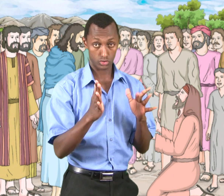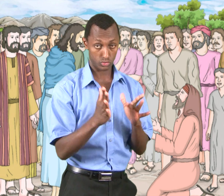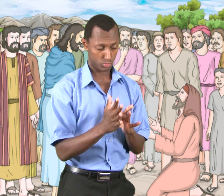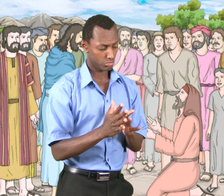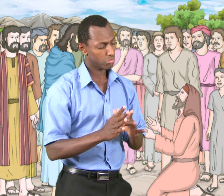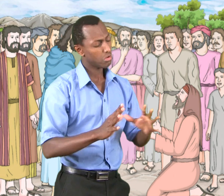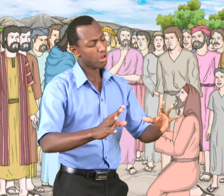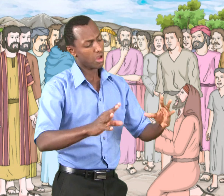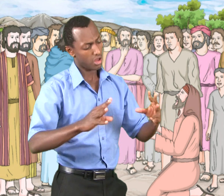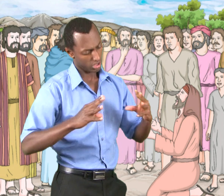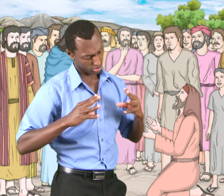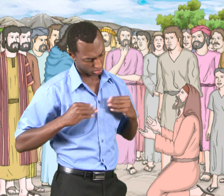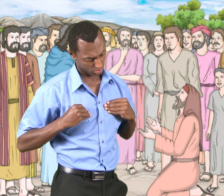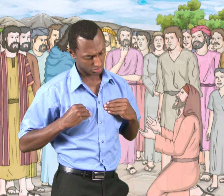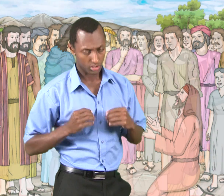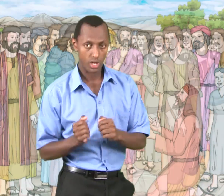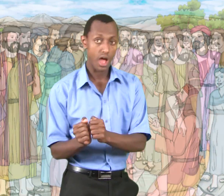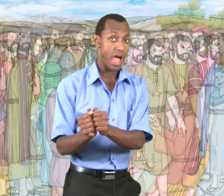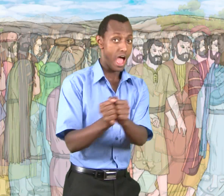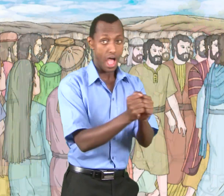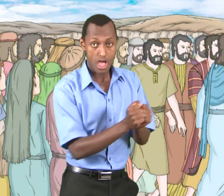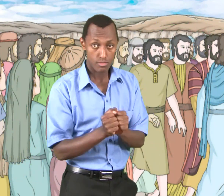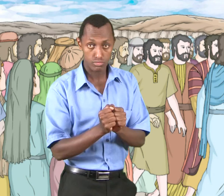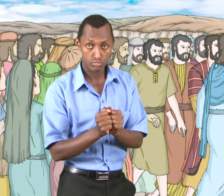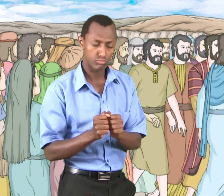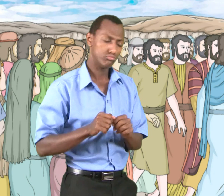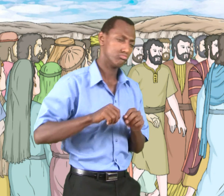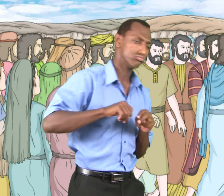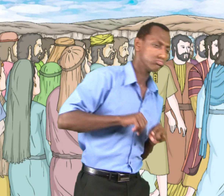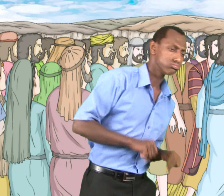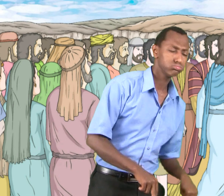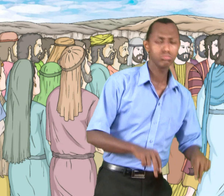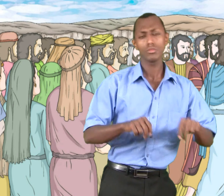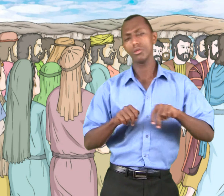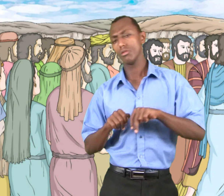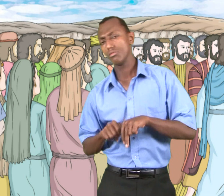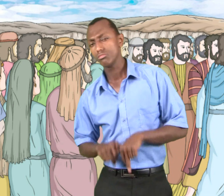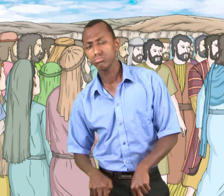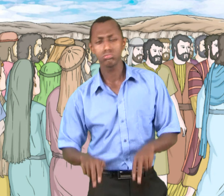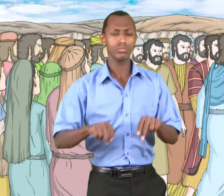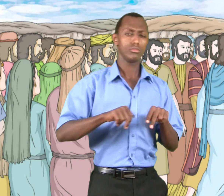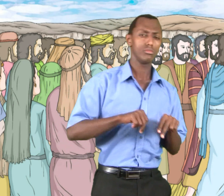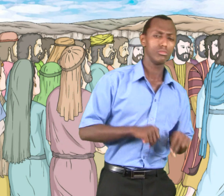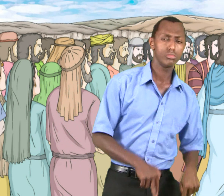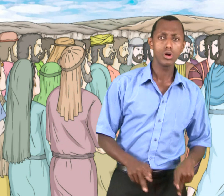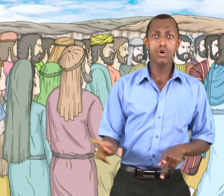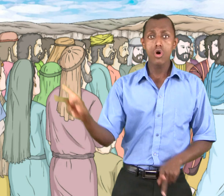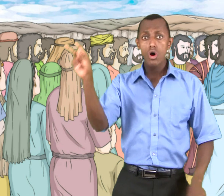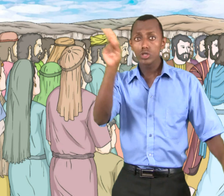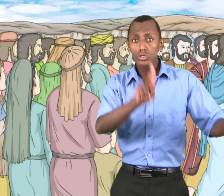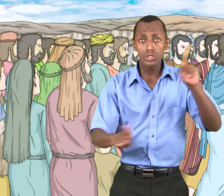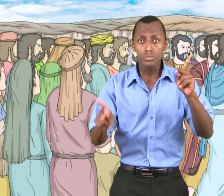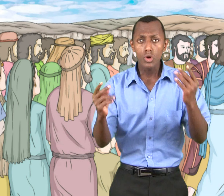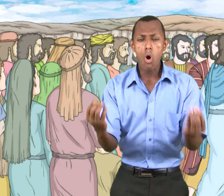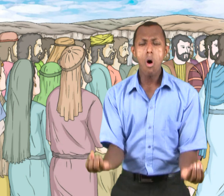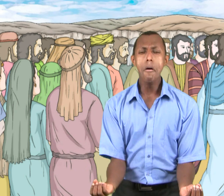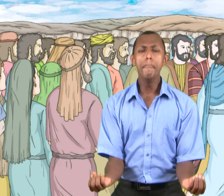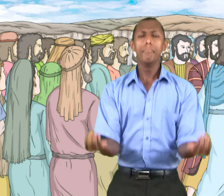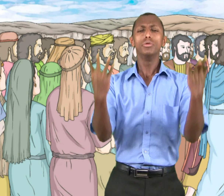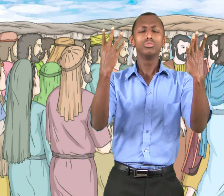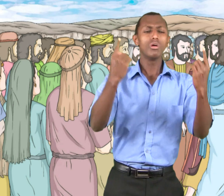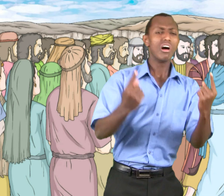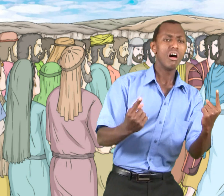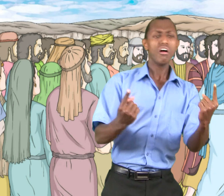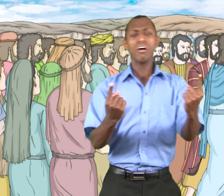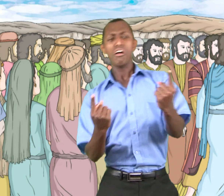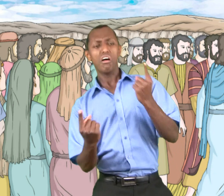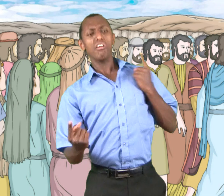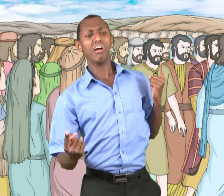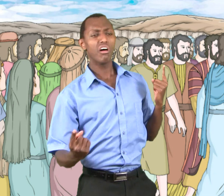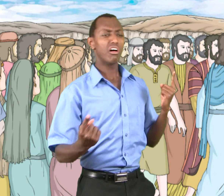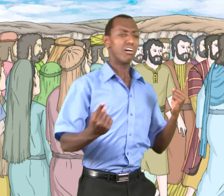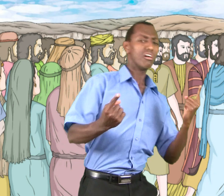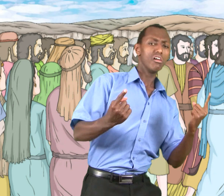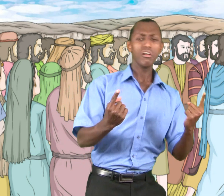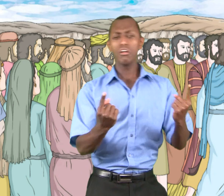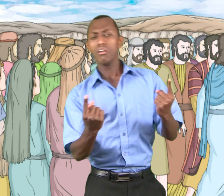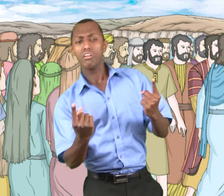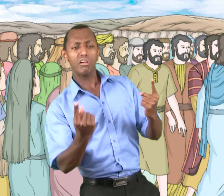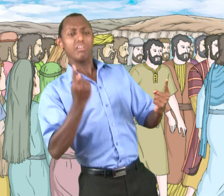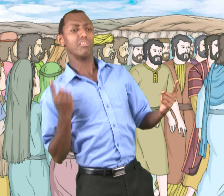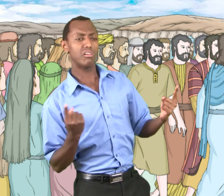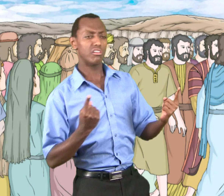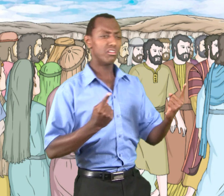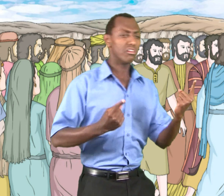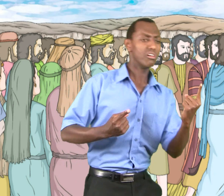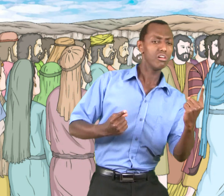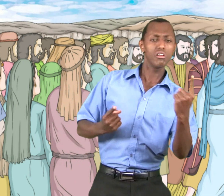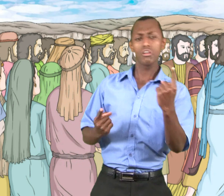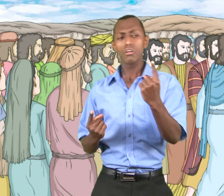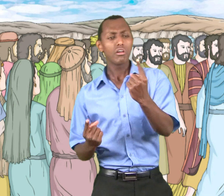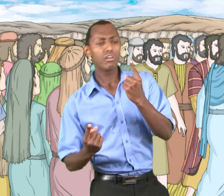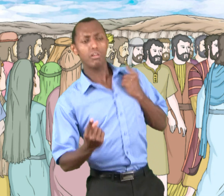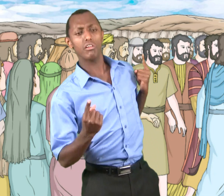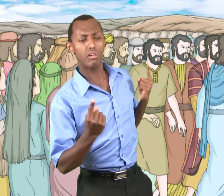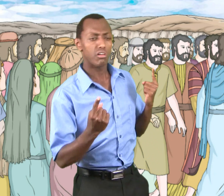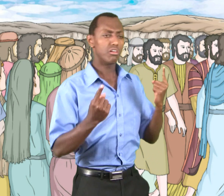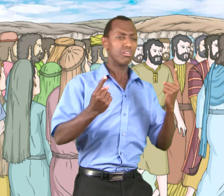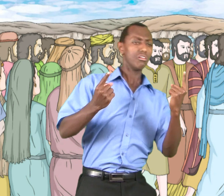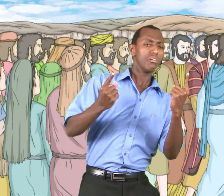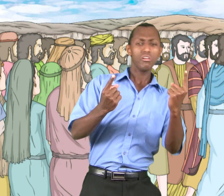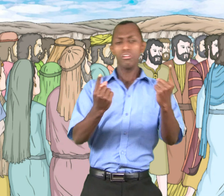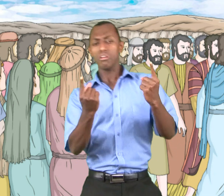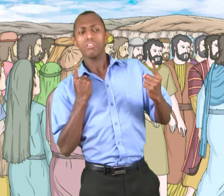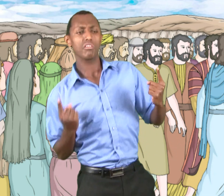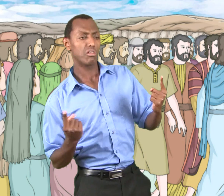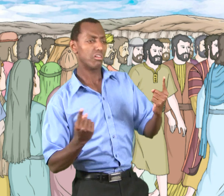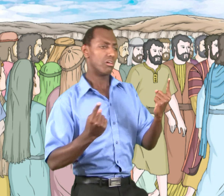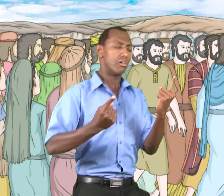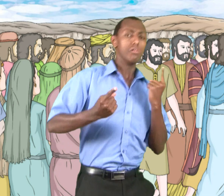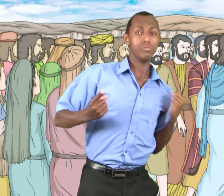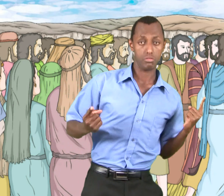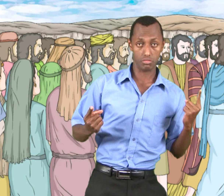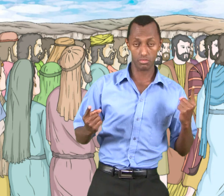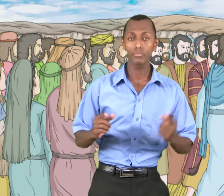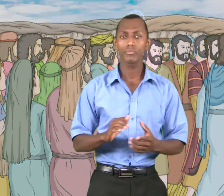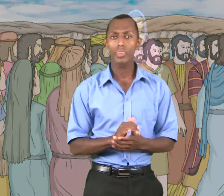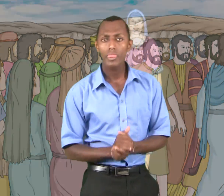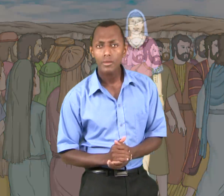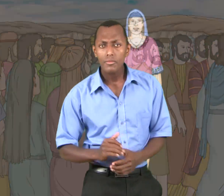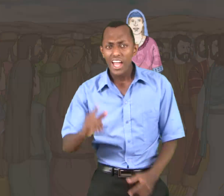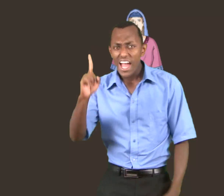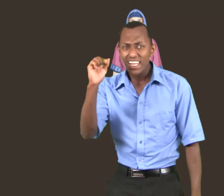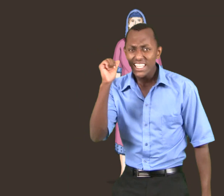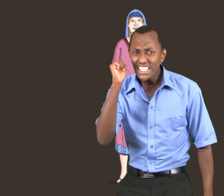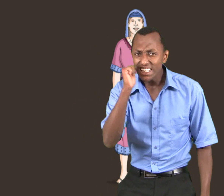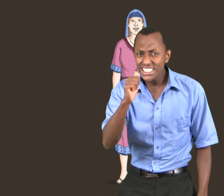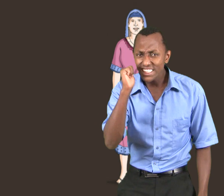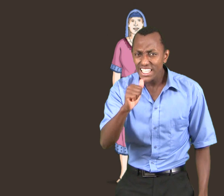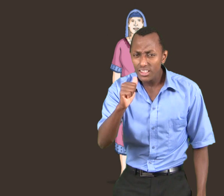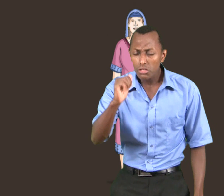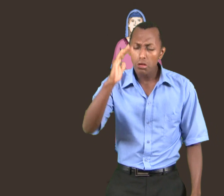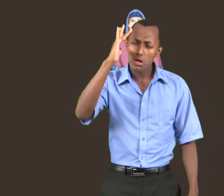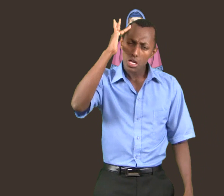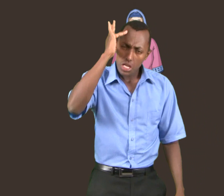So Jesus went with him, and a large crowd followed and pressed around Him.